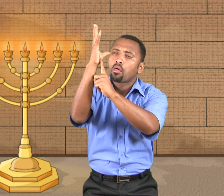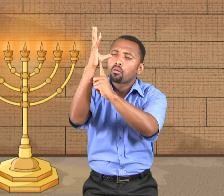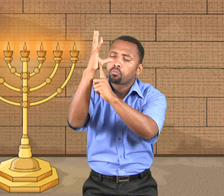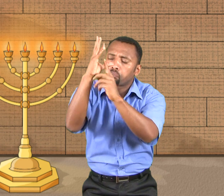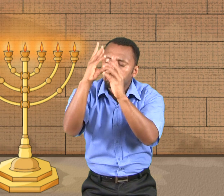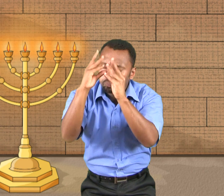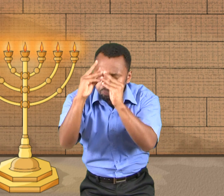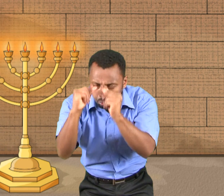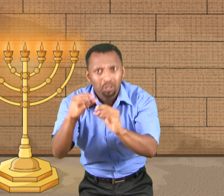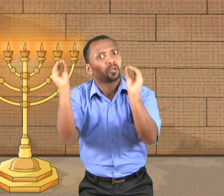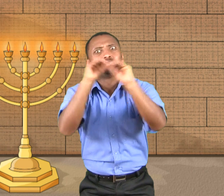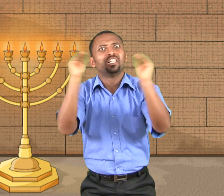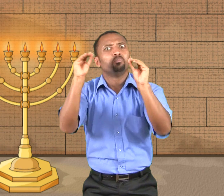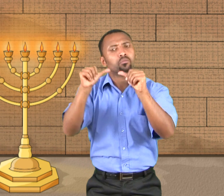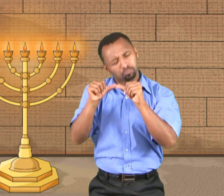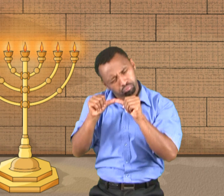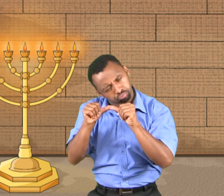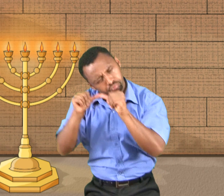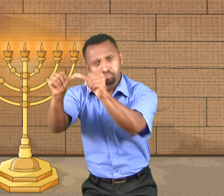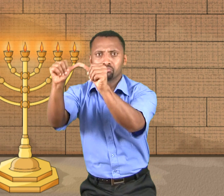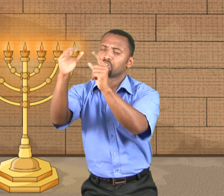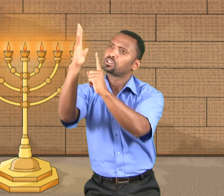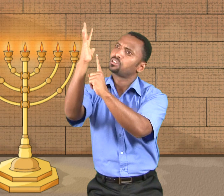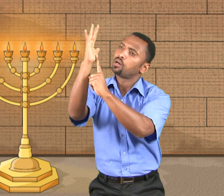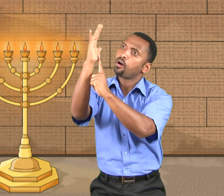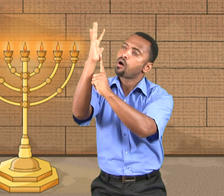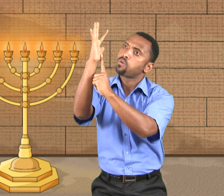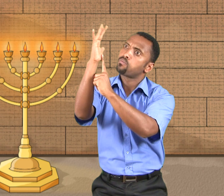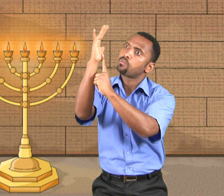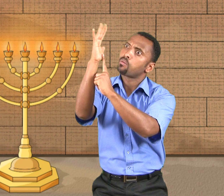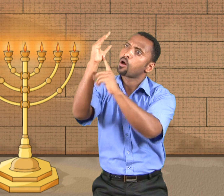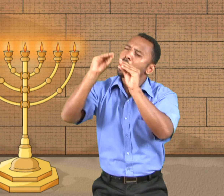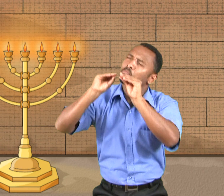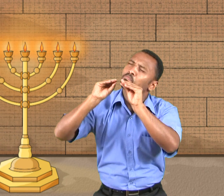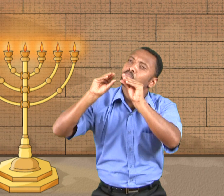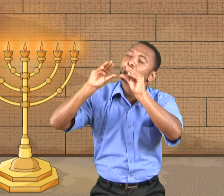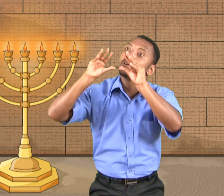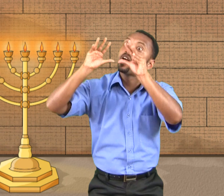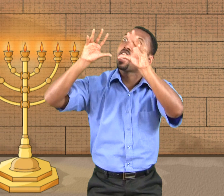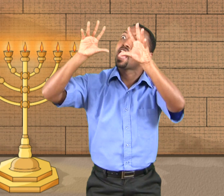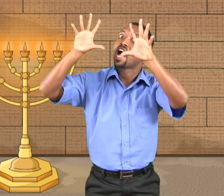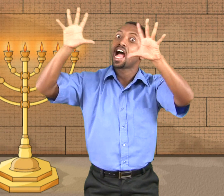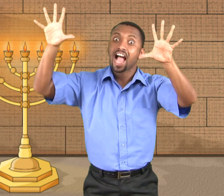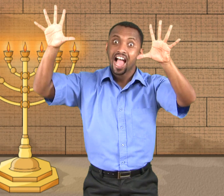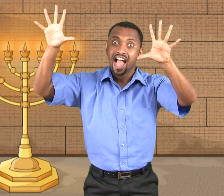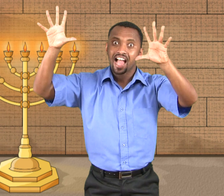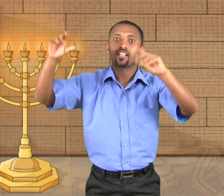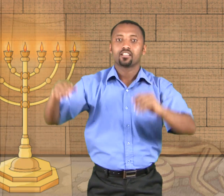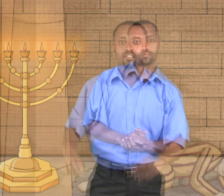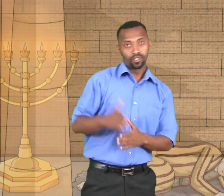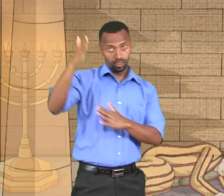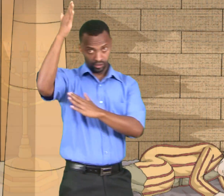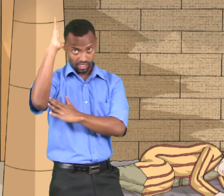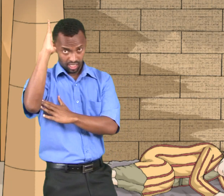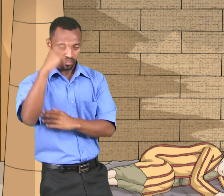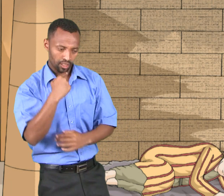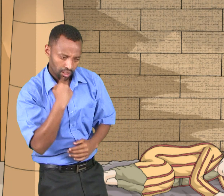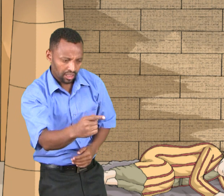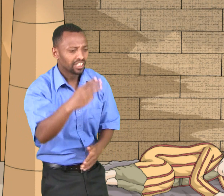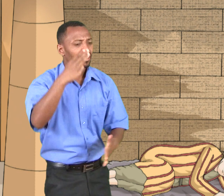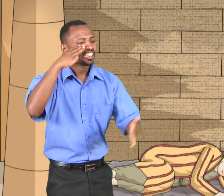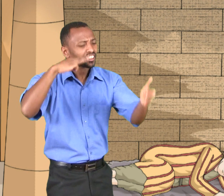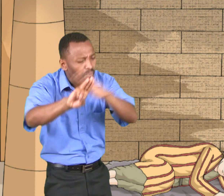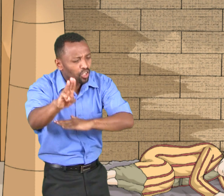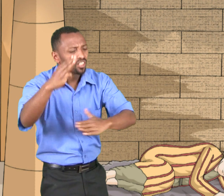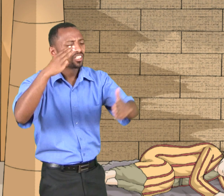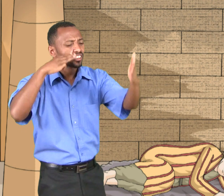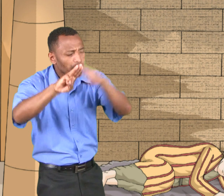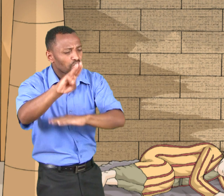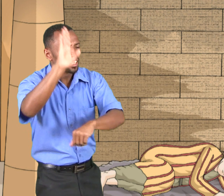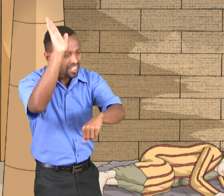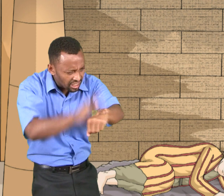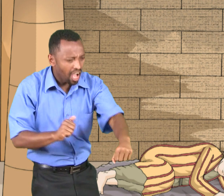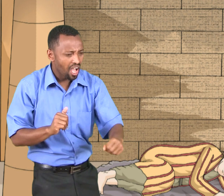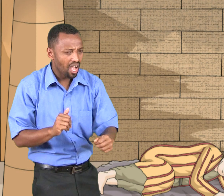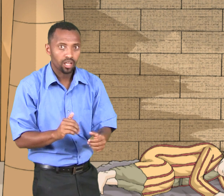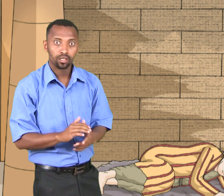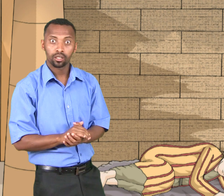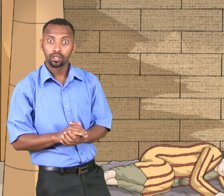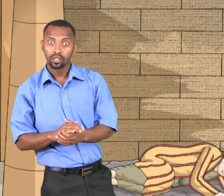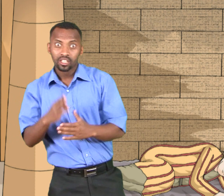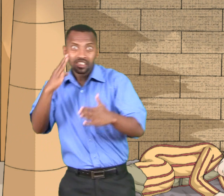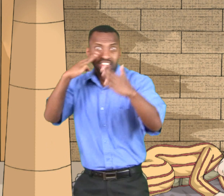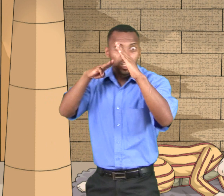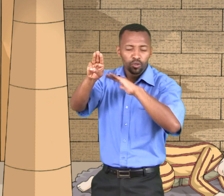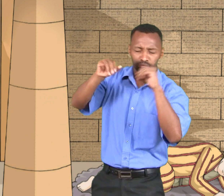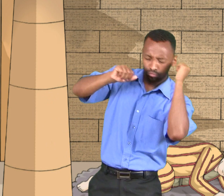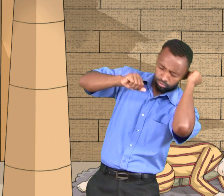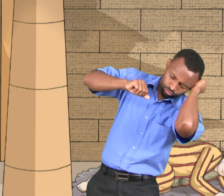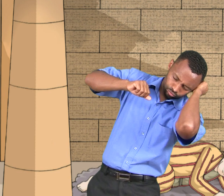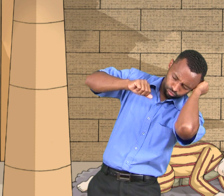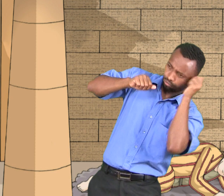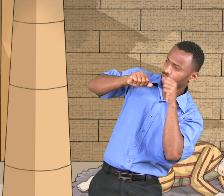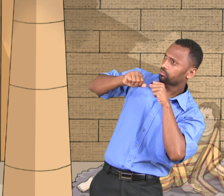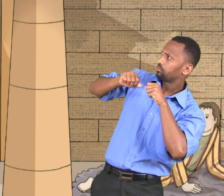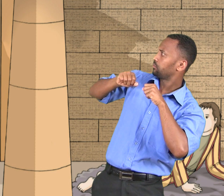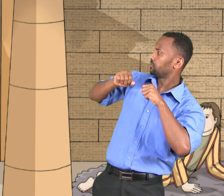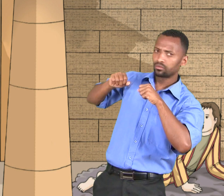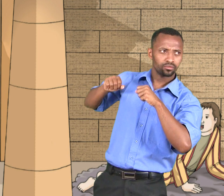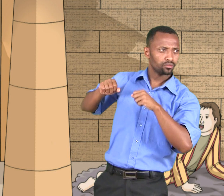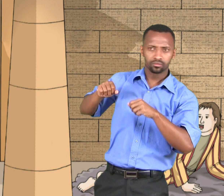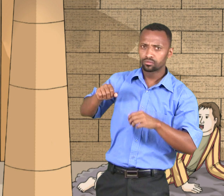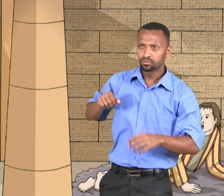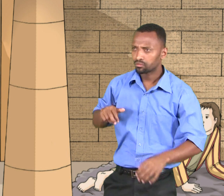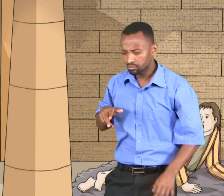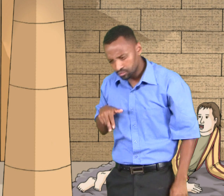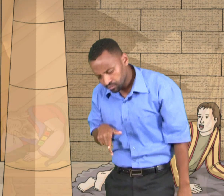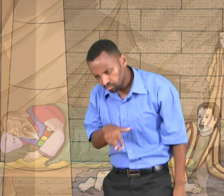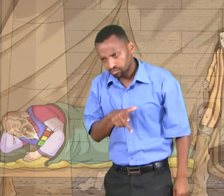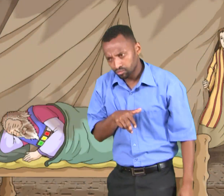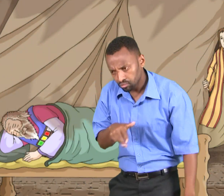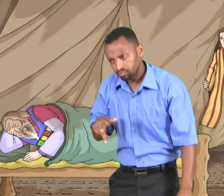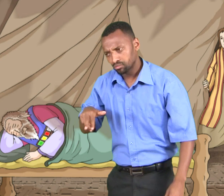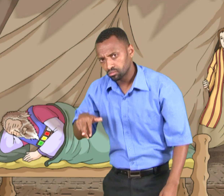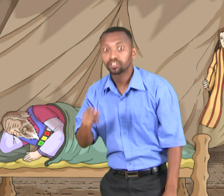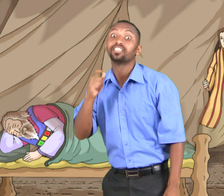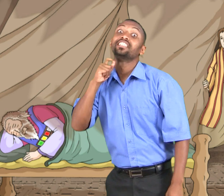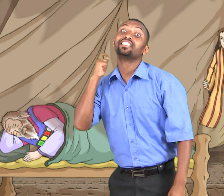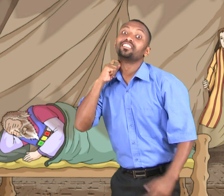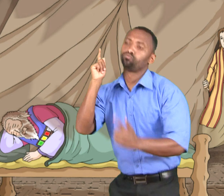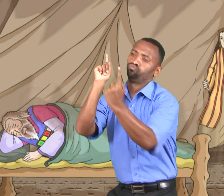Then the LORD called to Samuel, and he answered, “Here I am.”